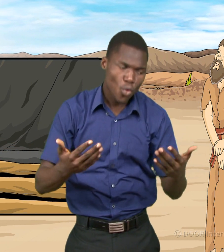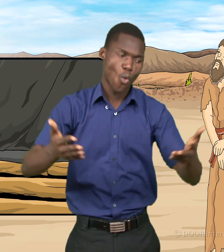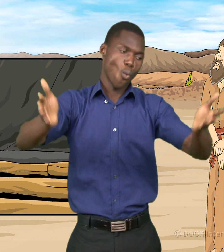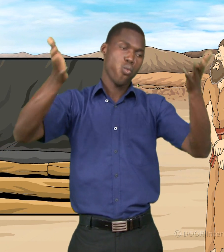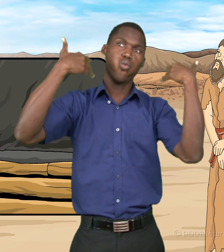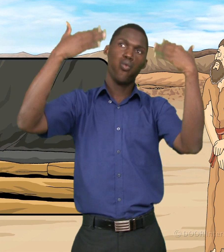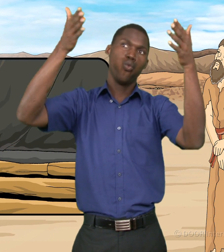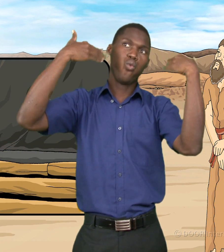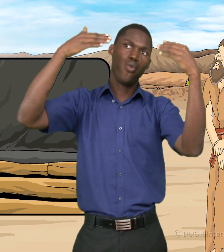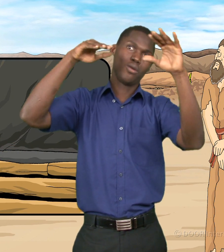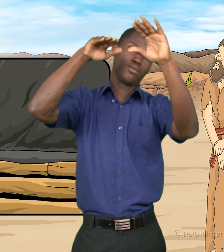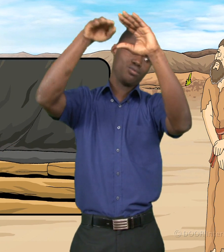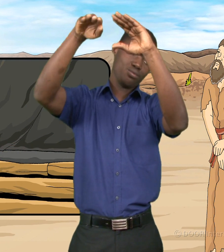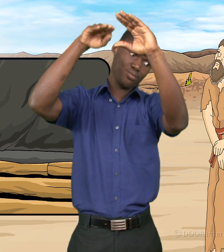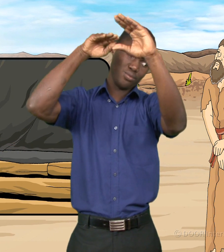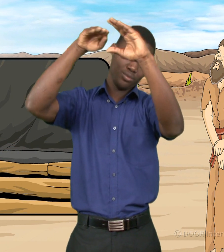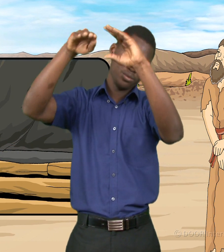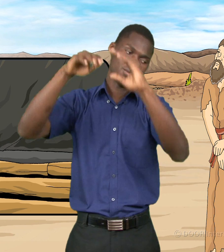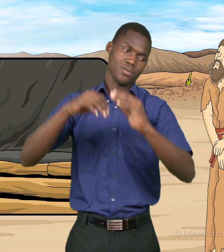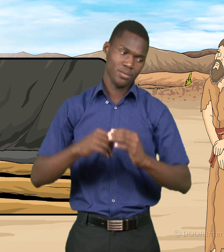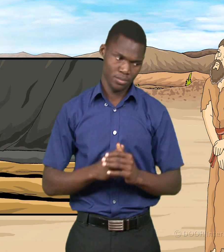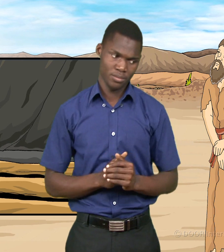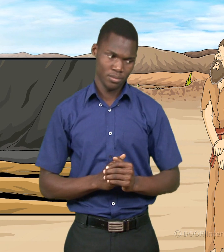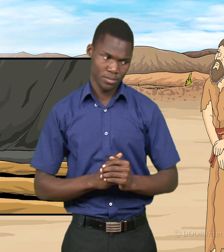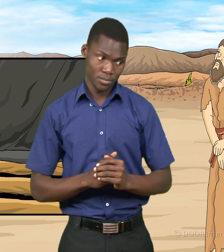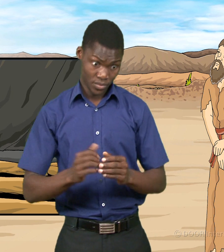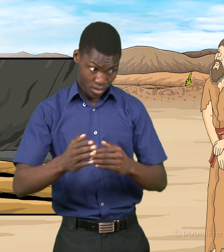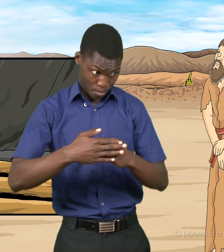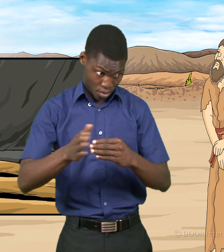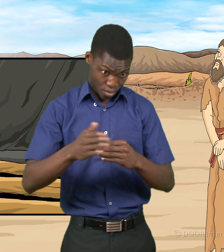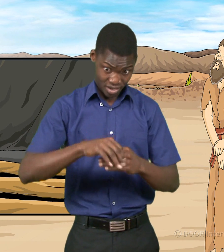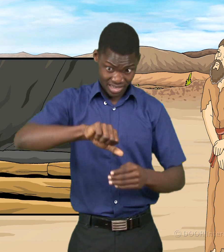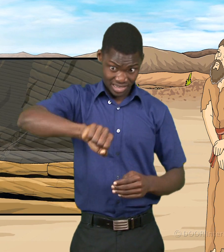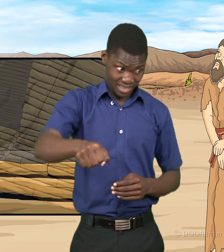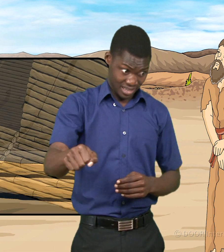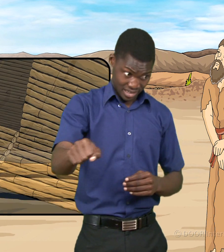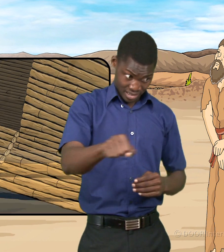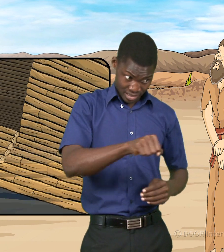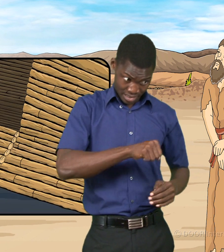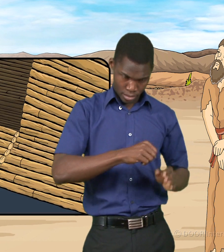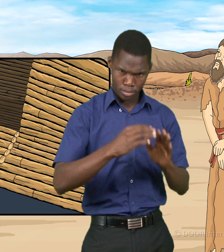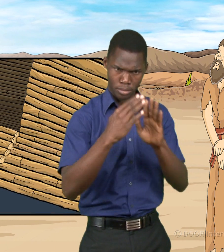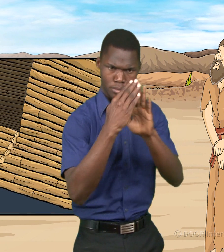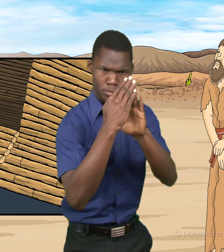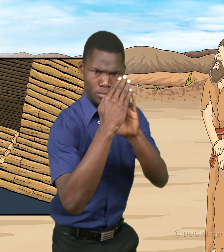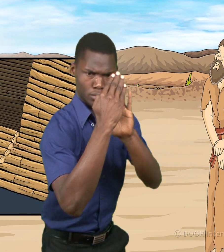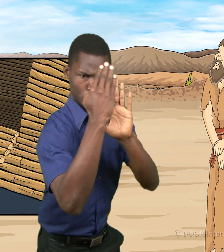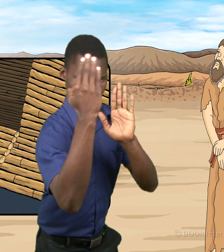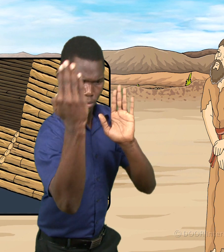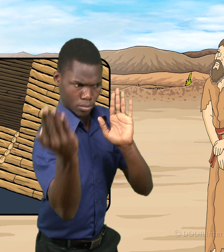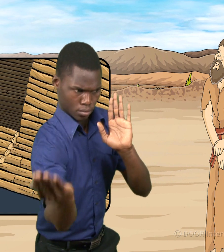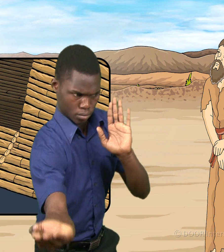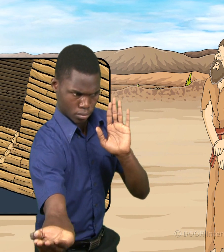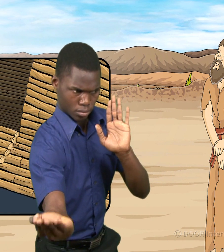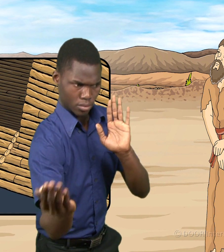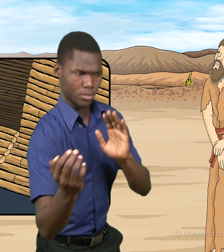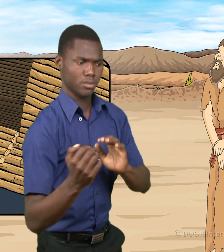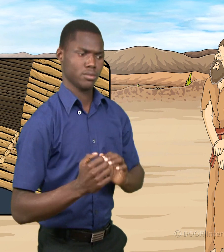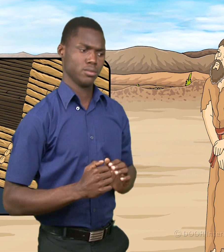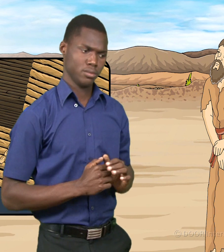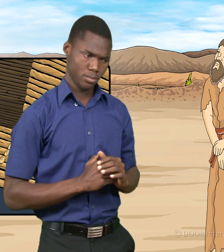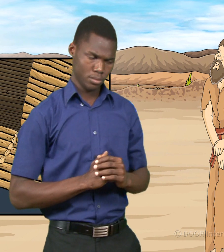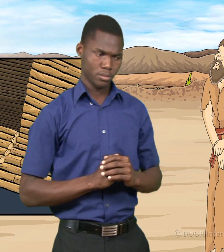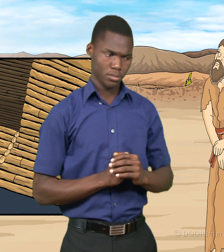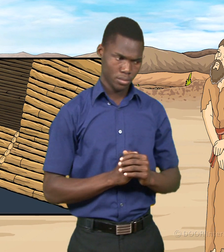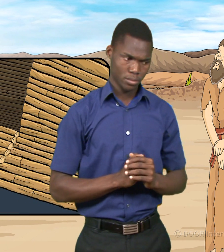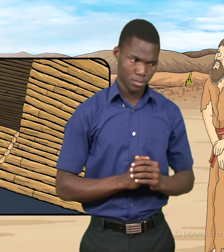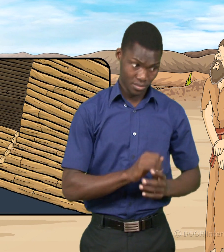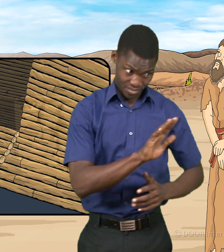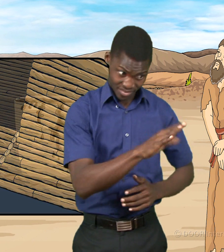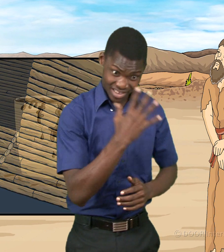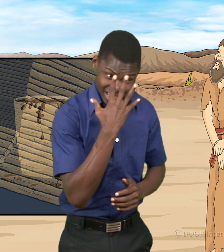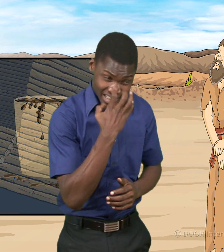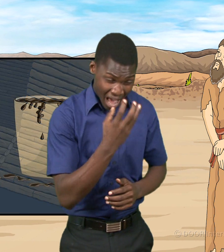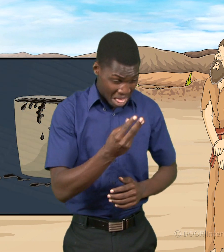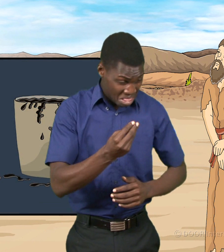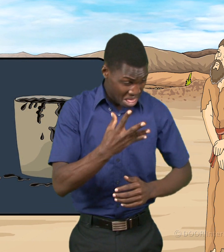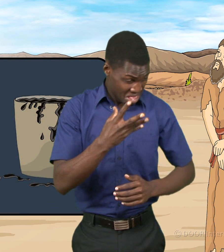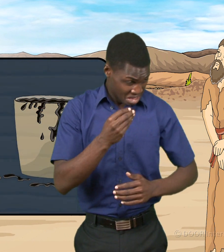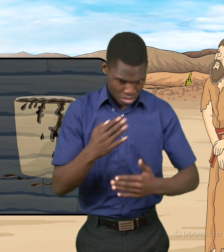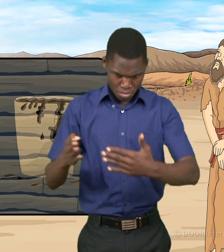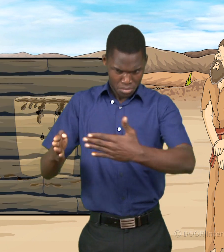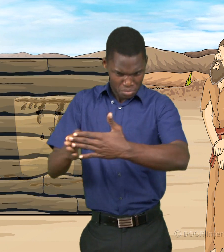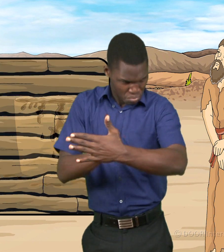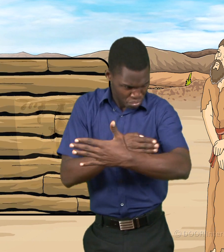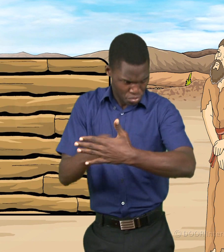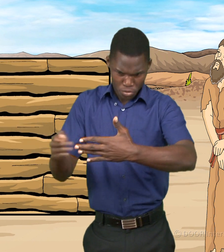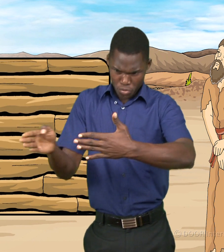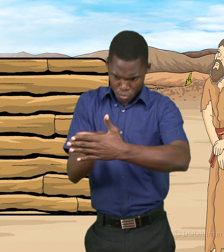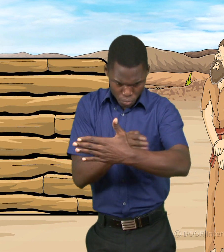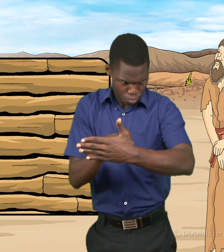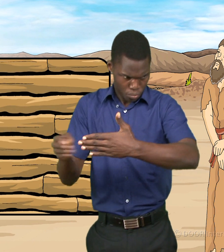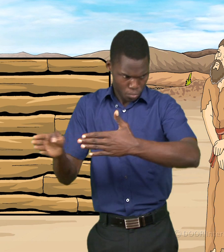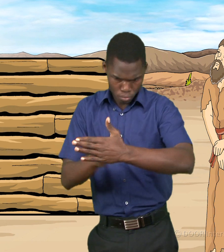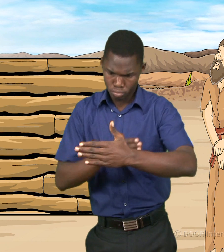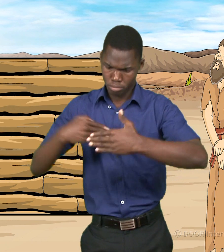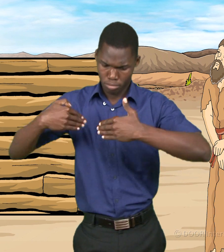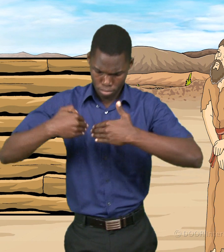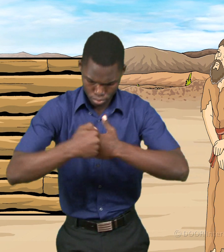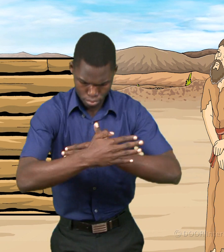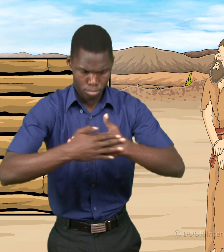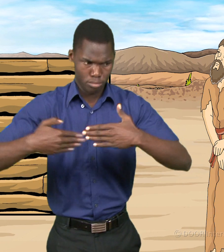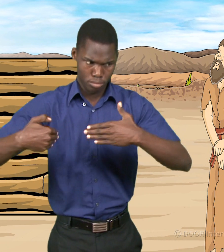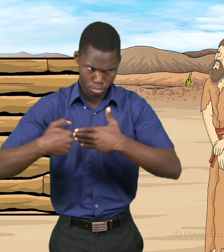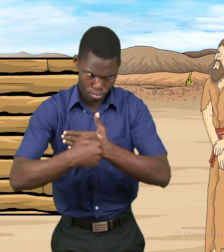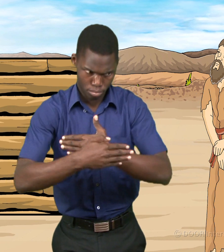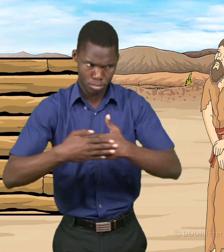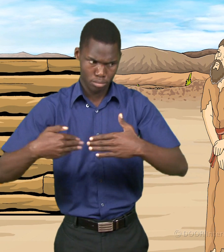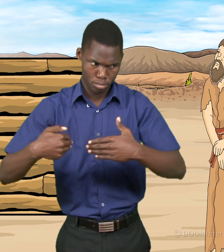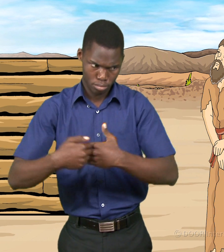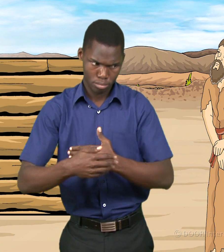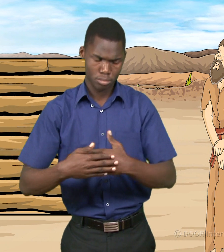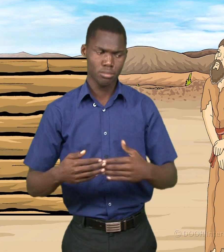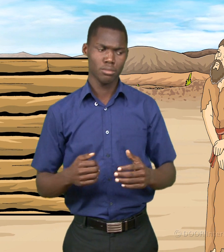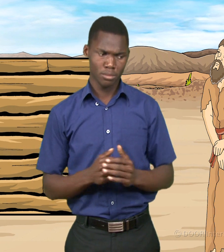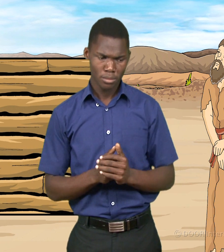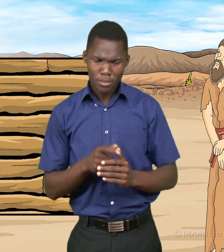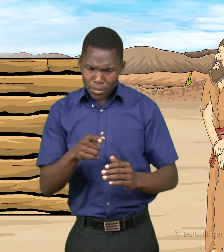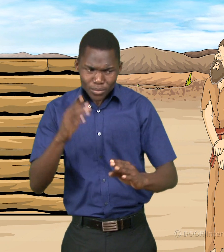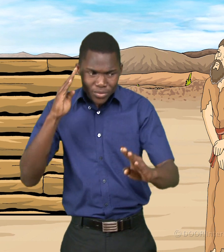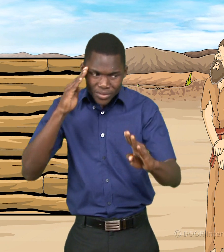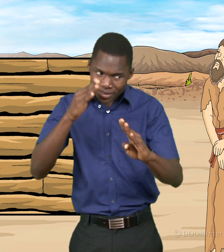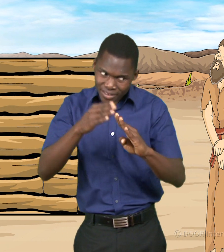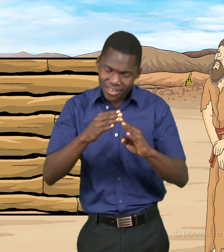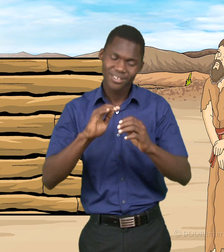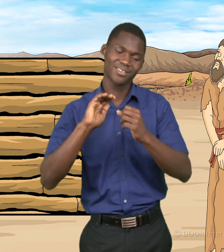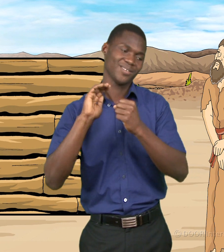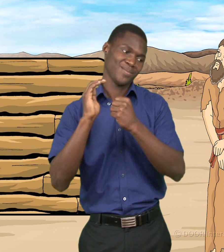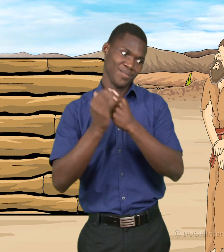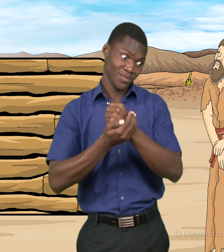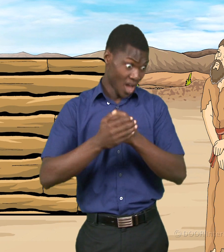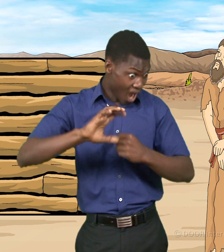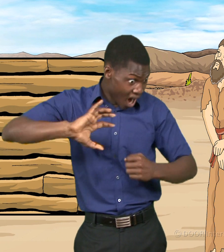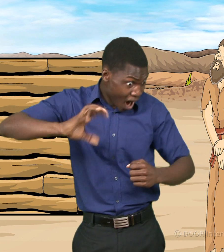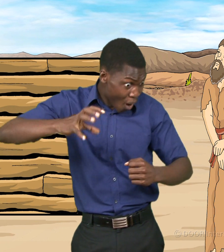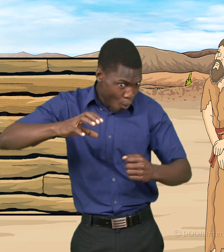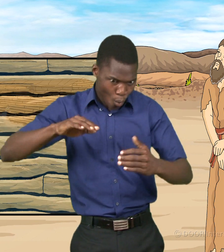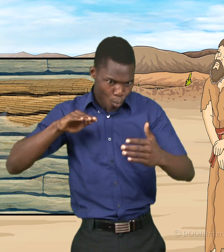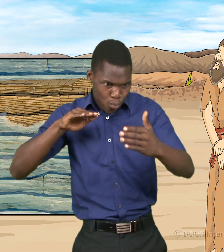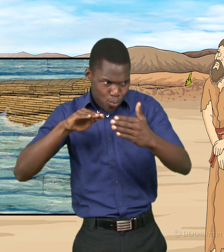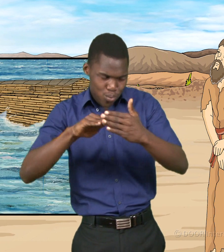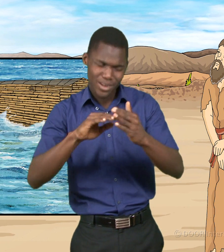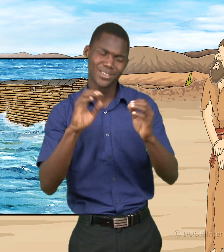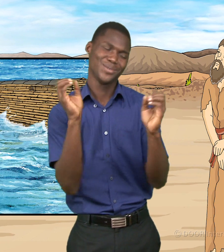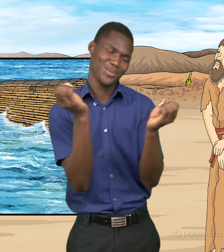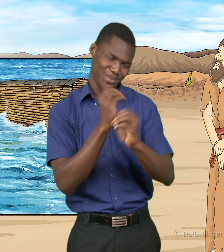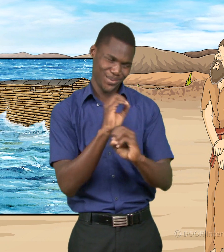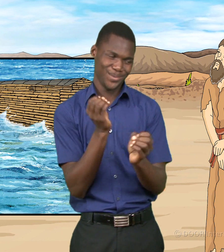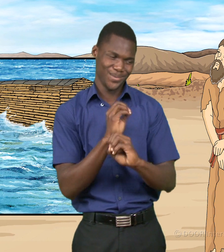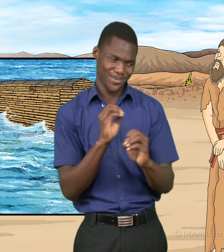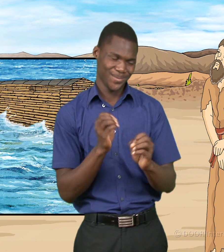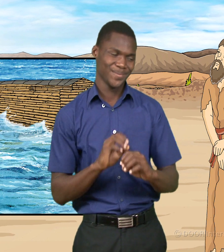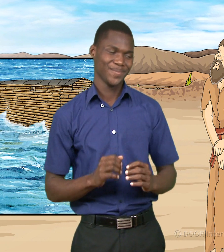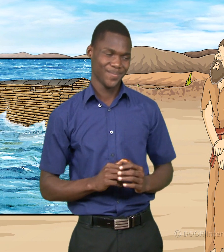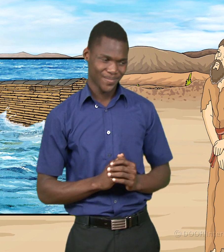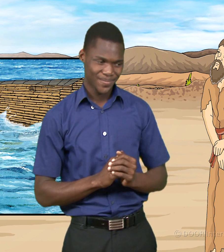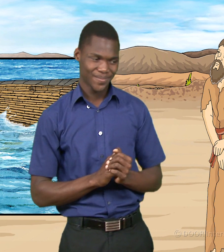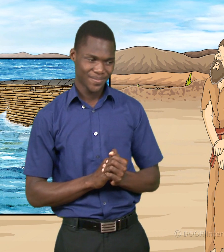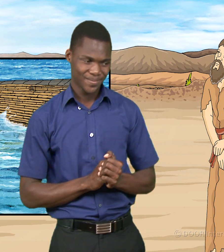You are to make a roof for the ark, finish its walls a cubit from the top, place a door in the side of the ark, and build lower, middle, and upper decks.